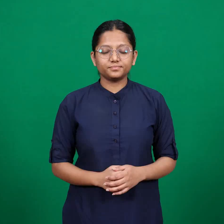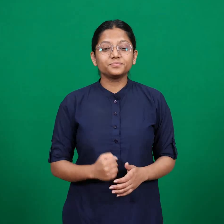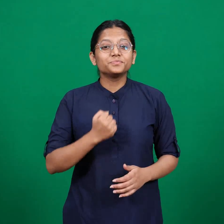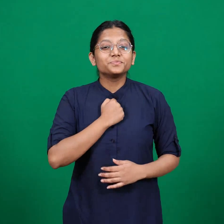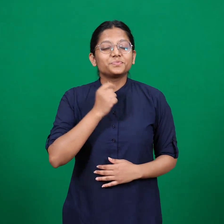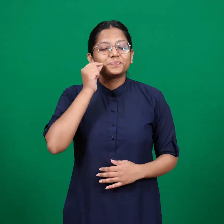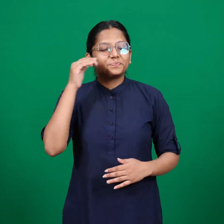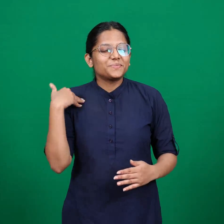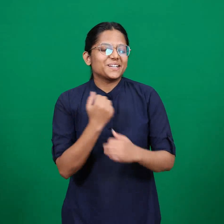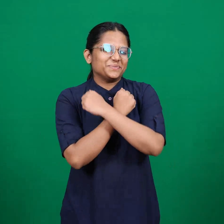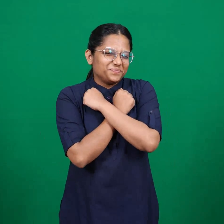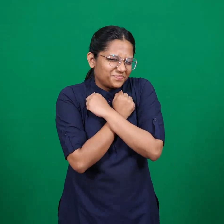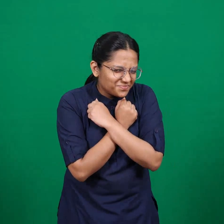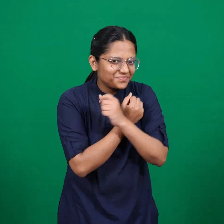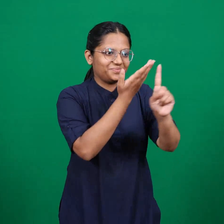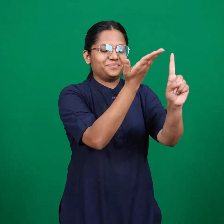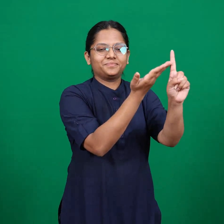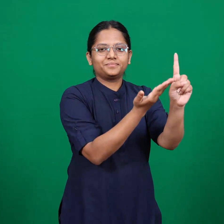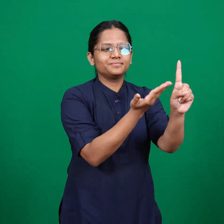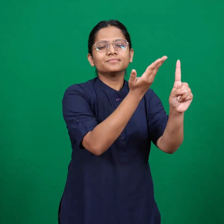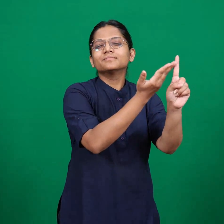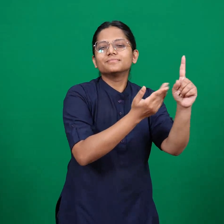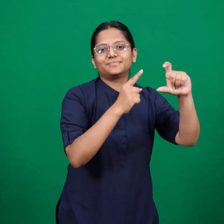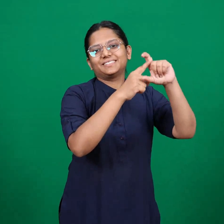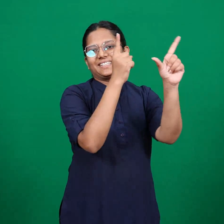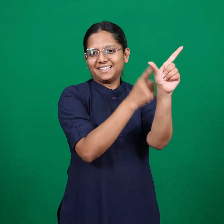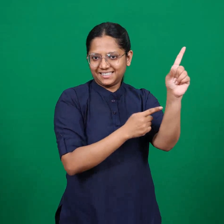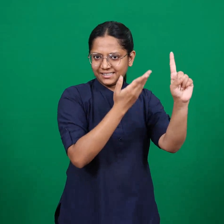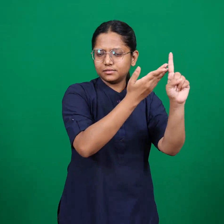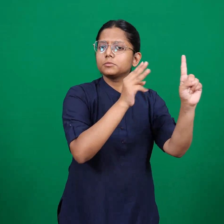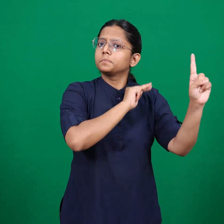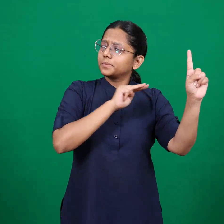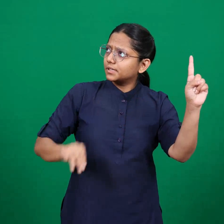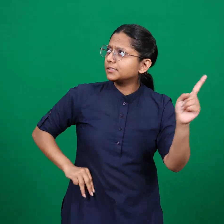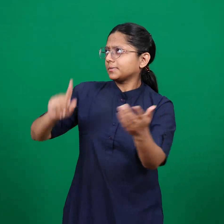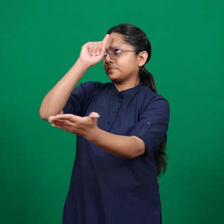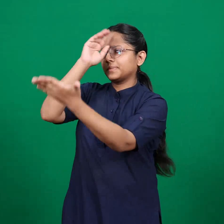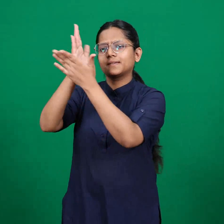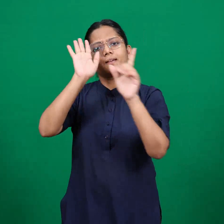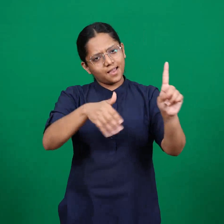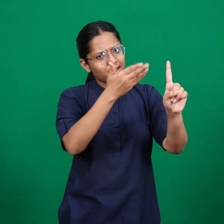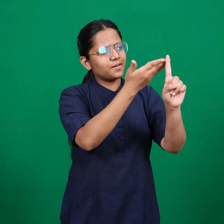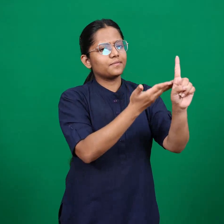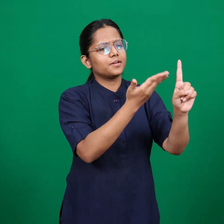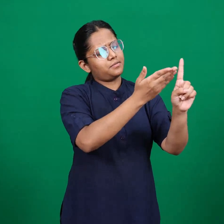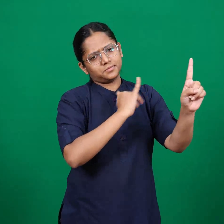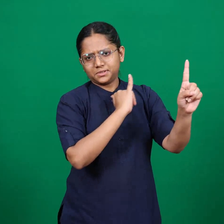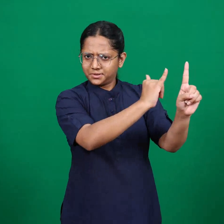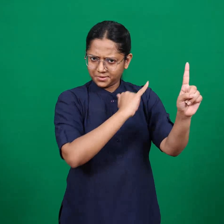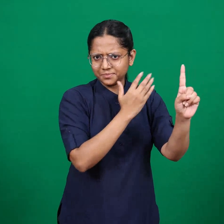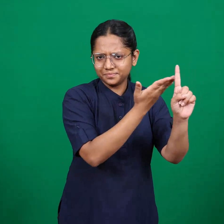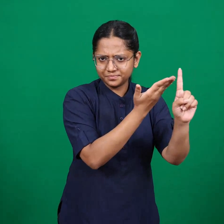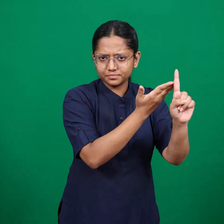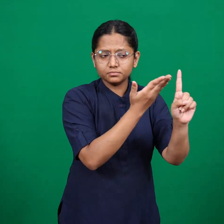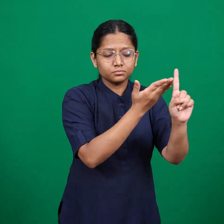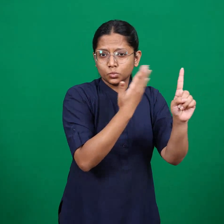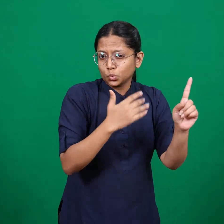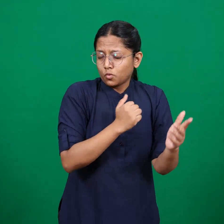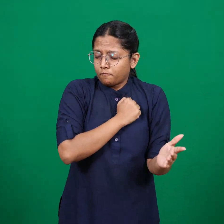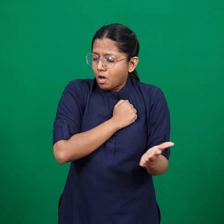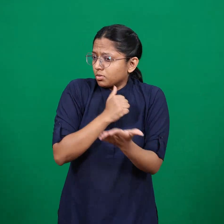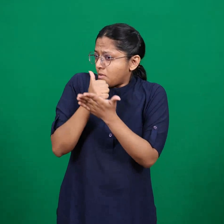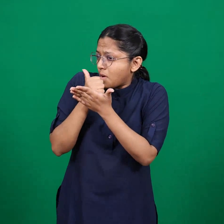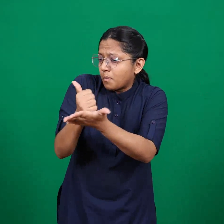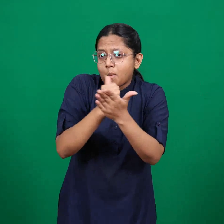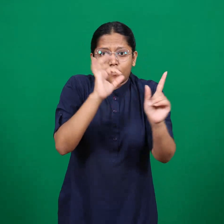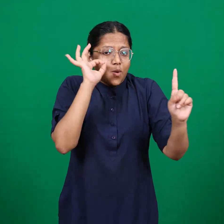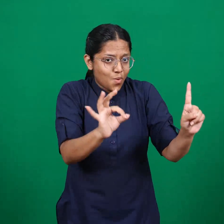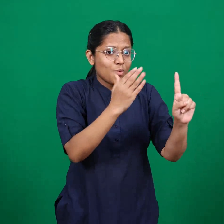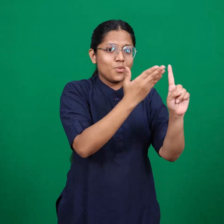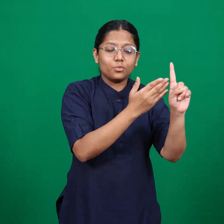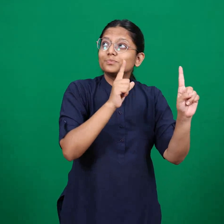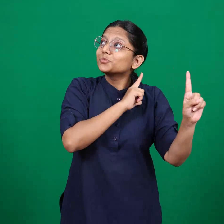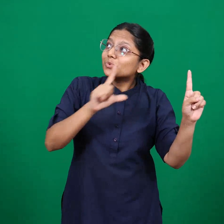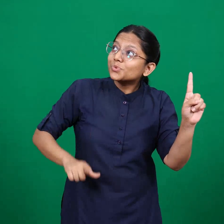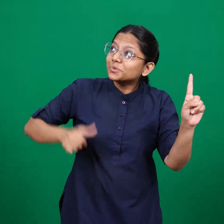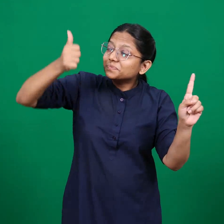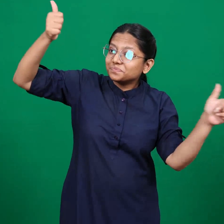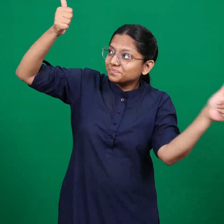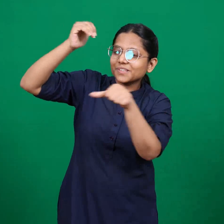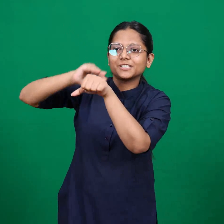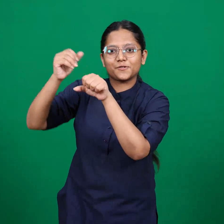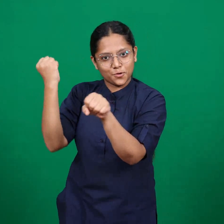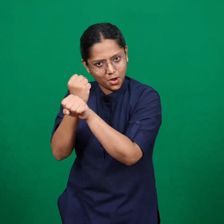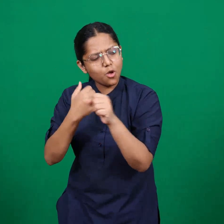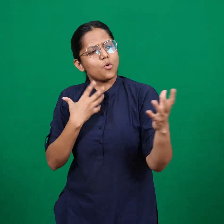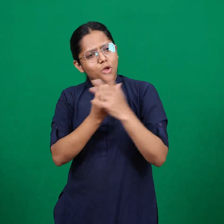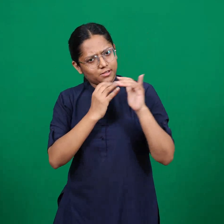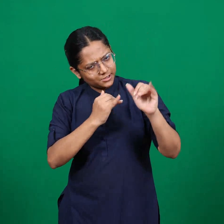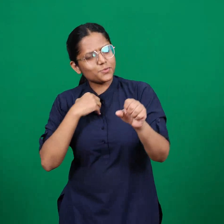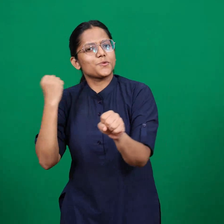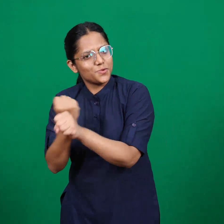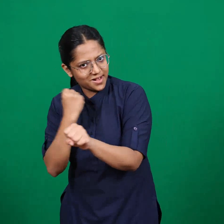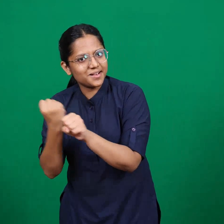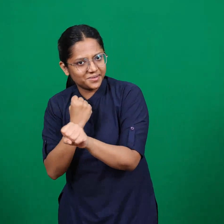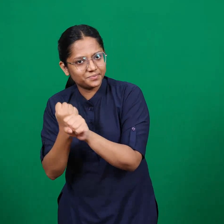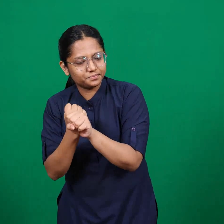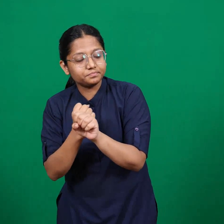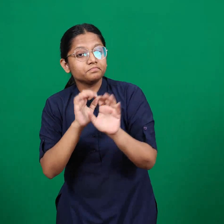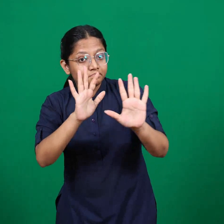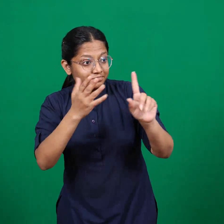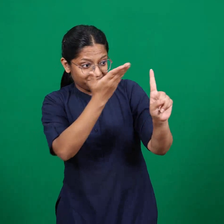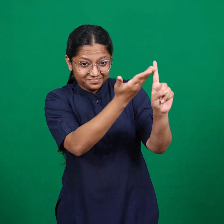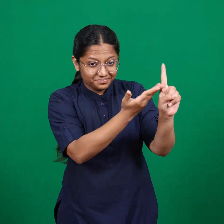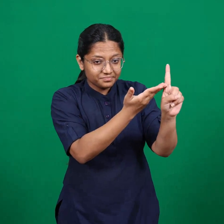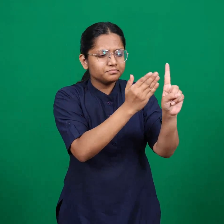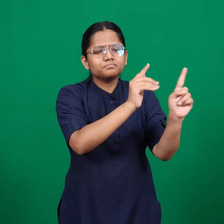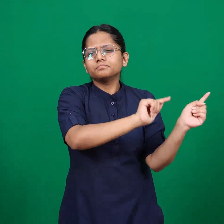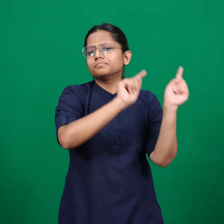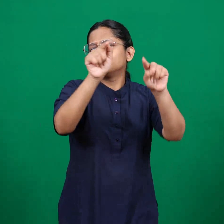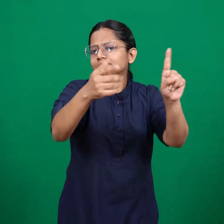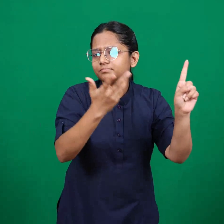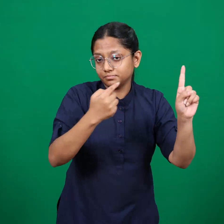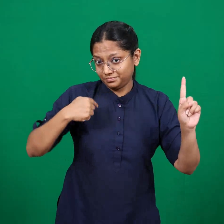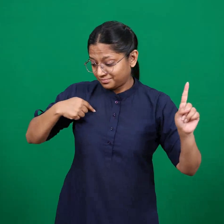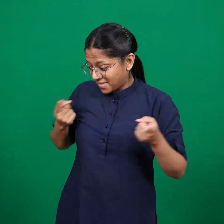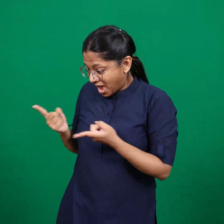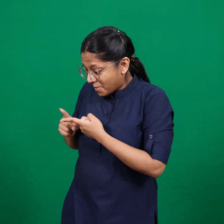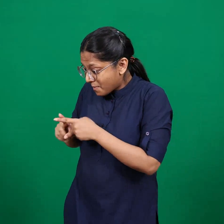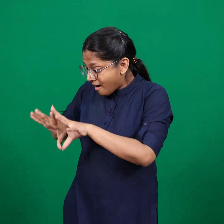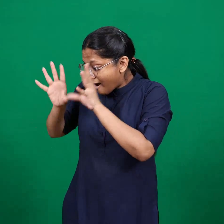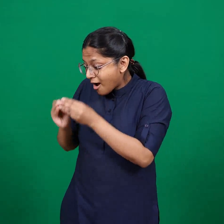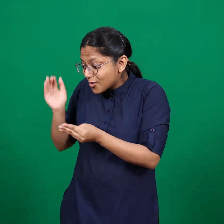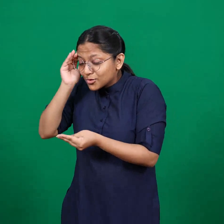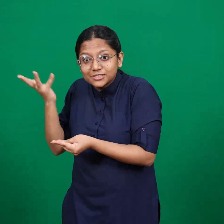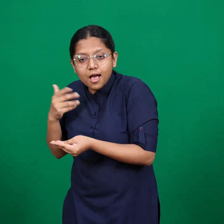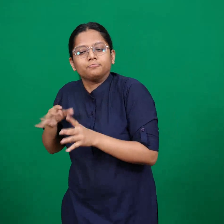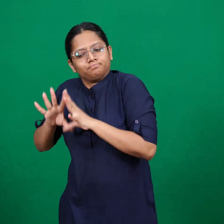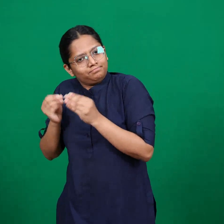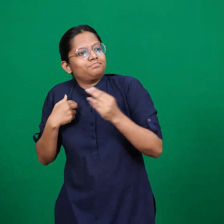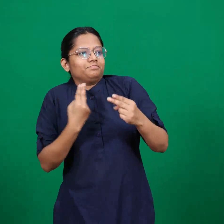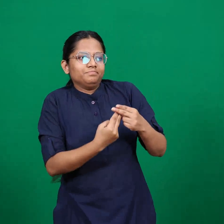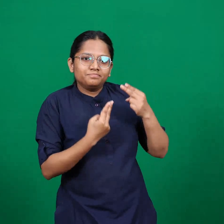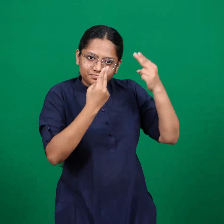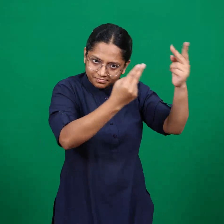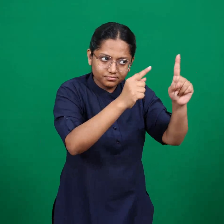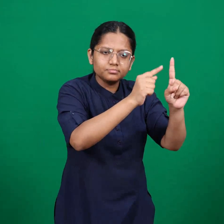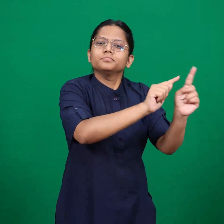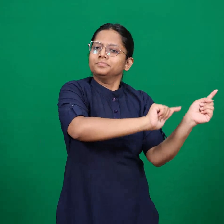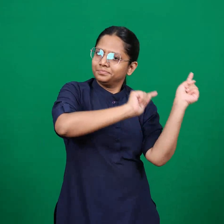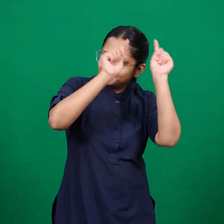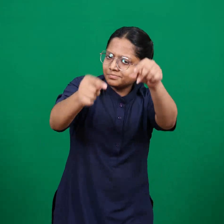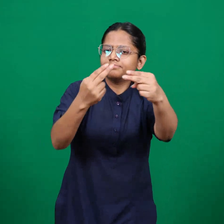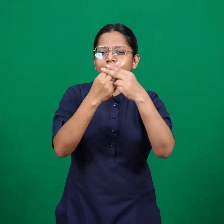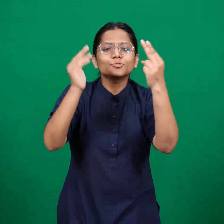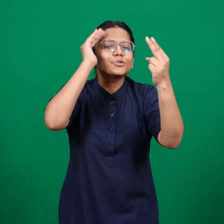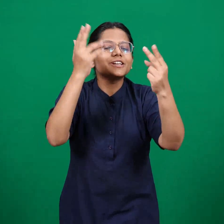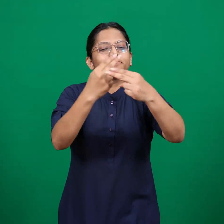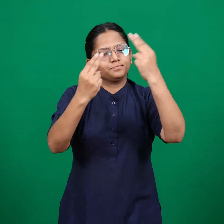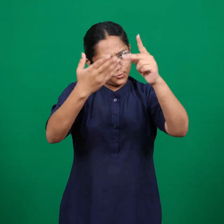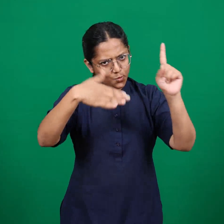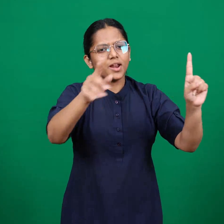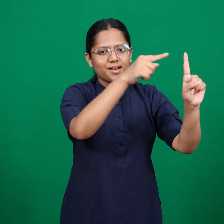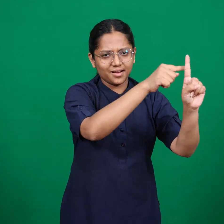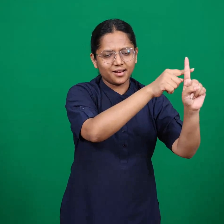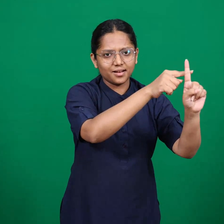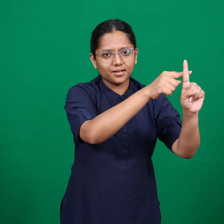Tychicus will tell you all the news about me. He is a beloved brother, a faithful minister, and a fellow servant in the Lord.